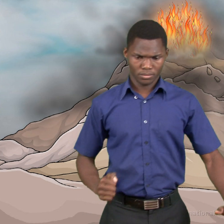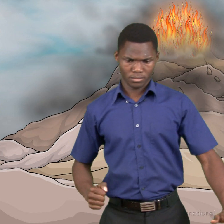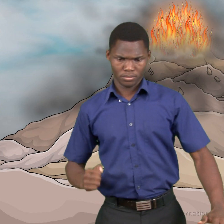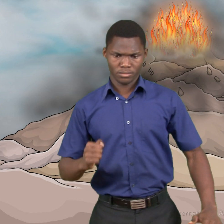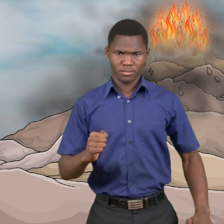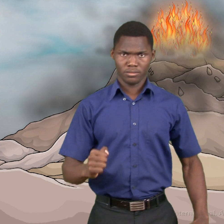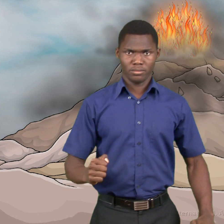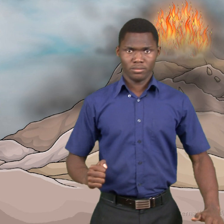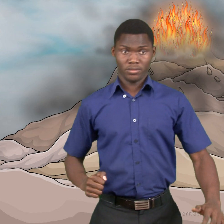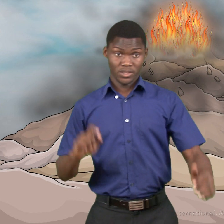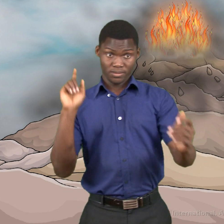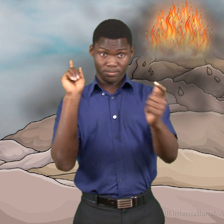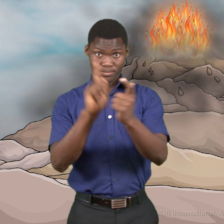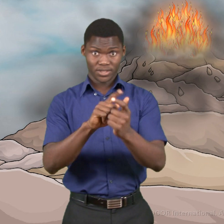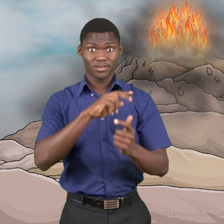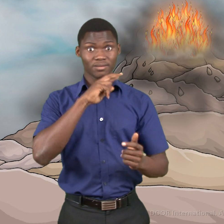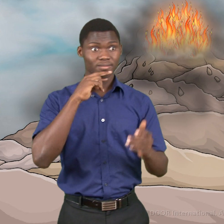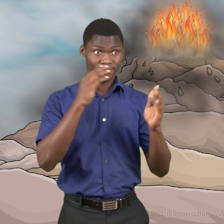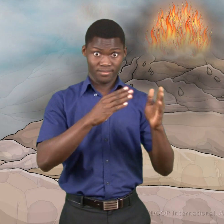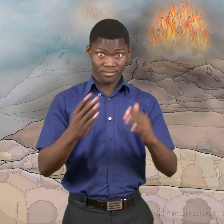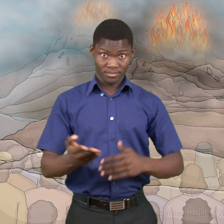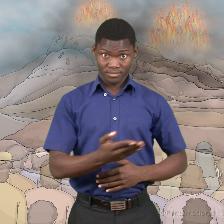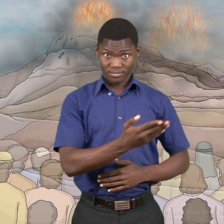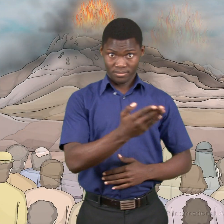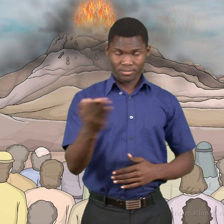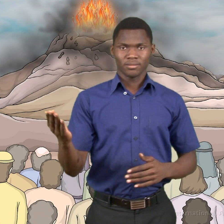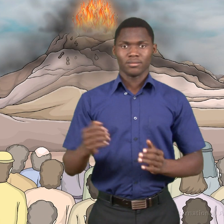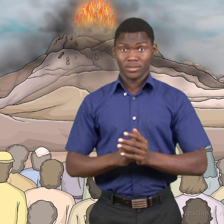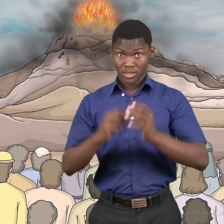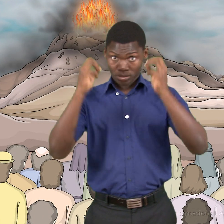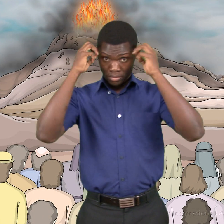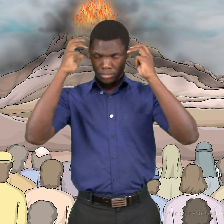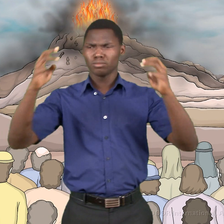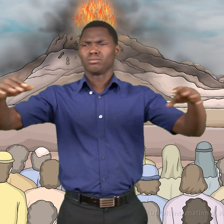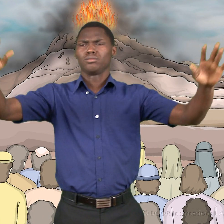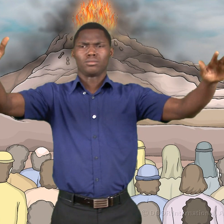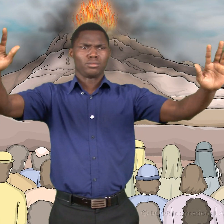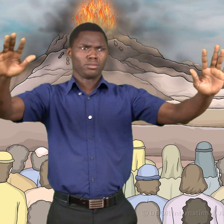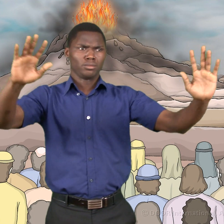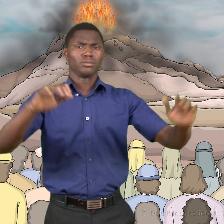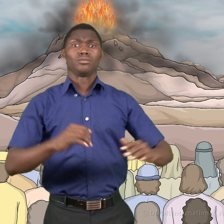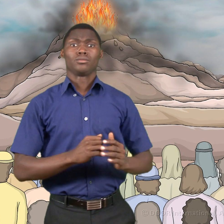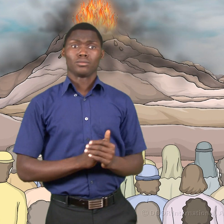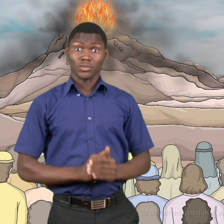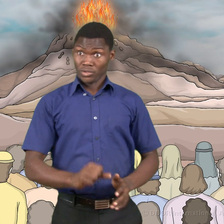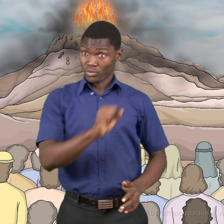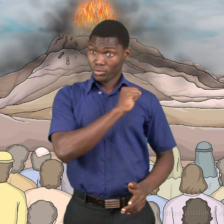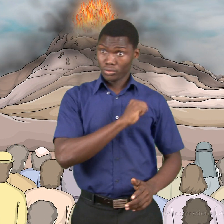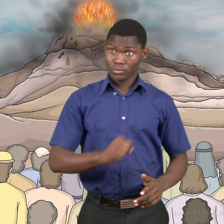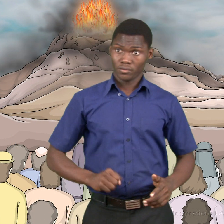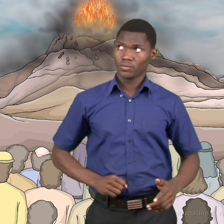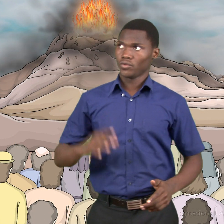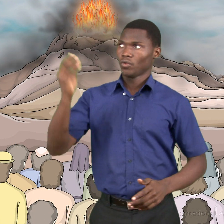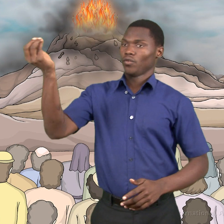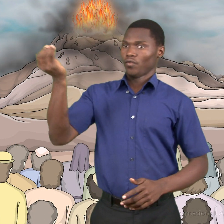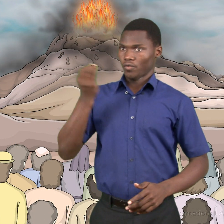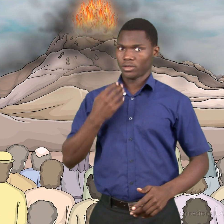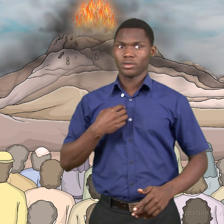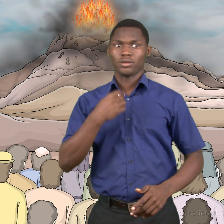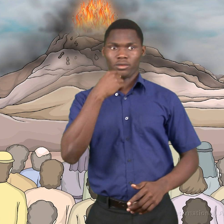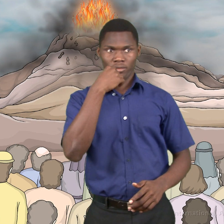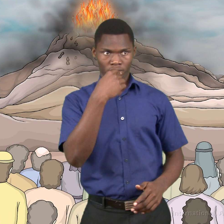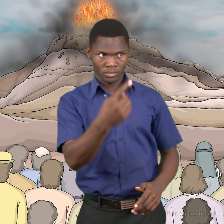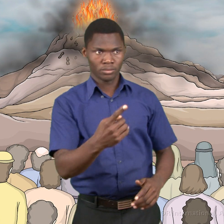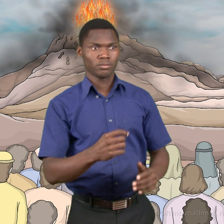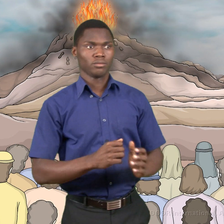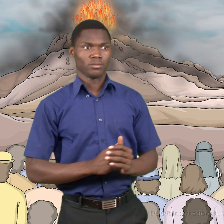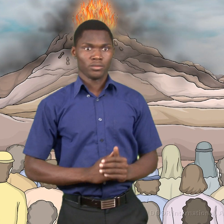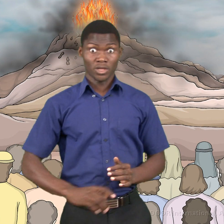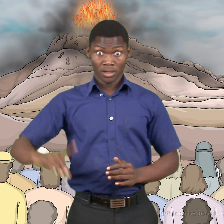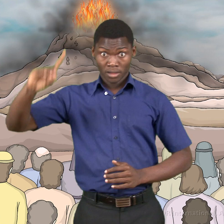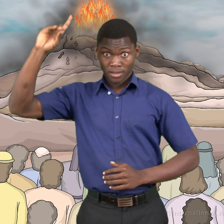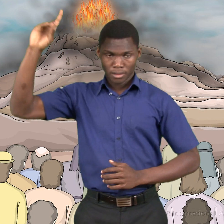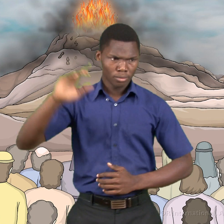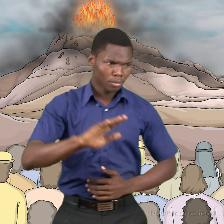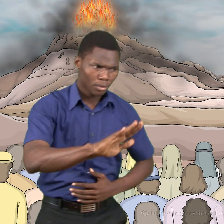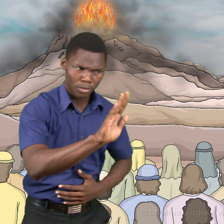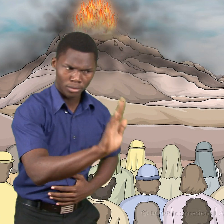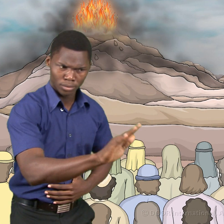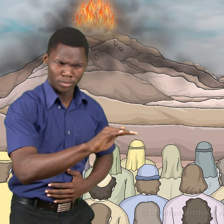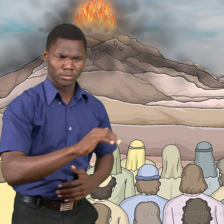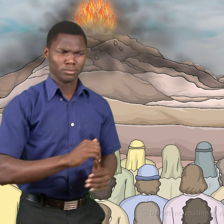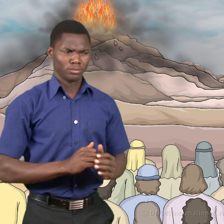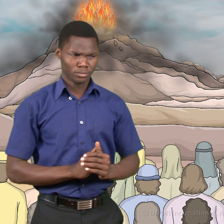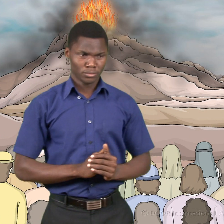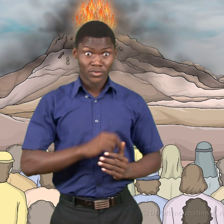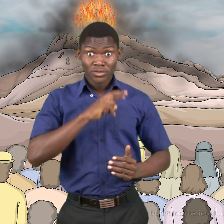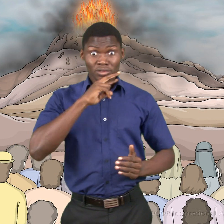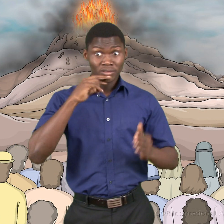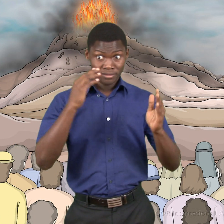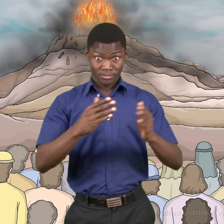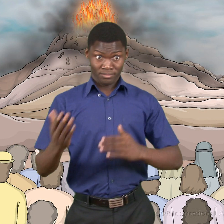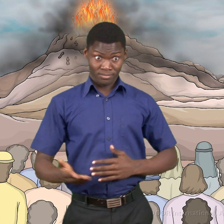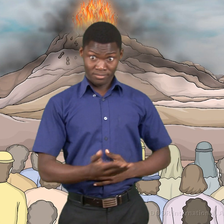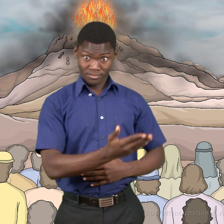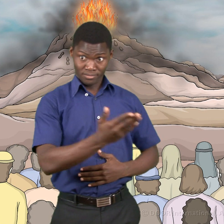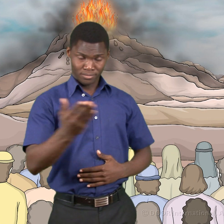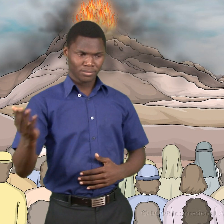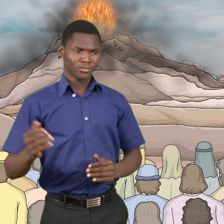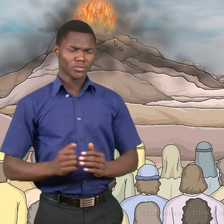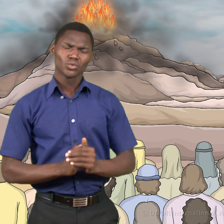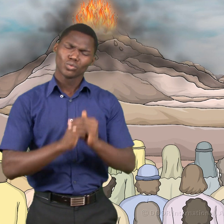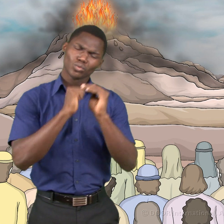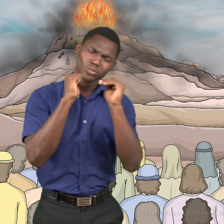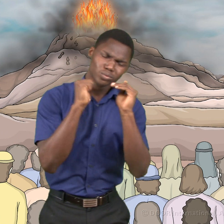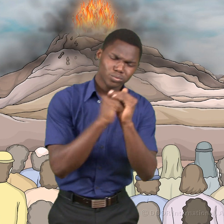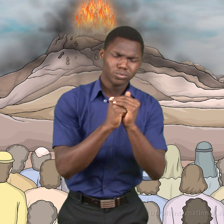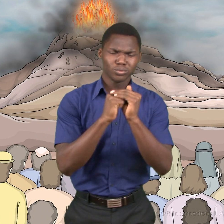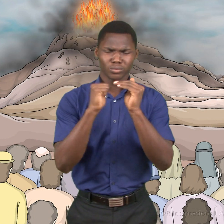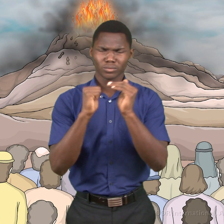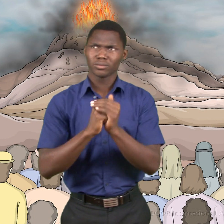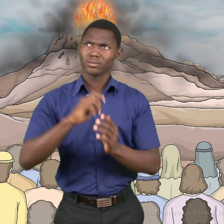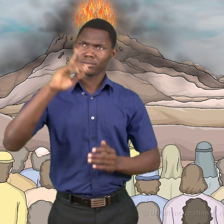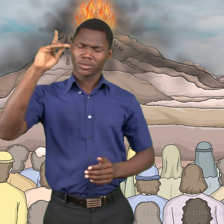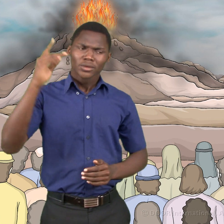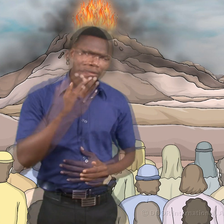So Moses went down to the people and spoke to them.